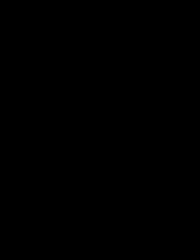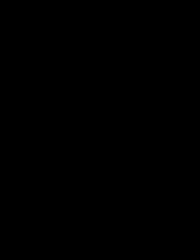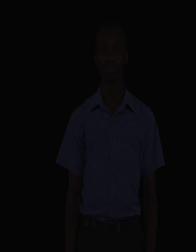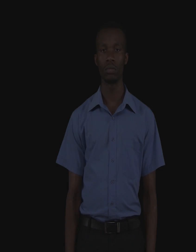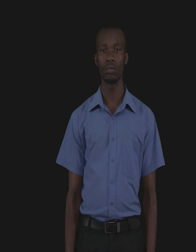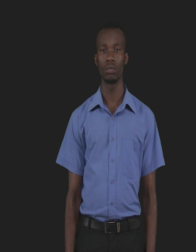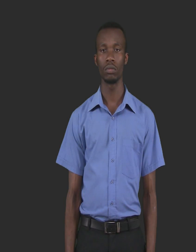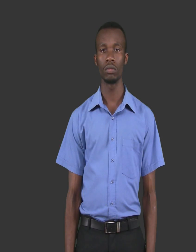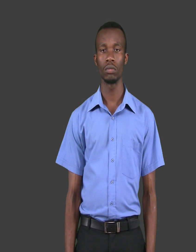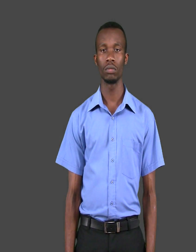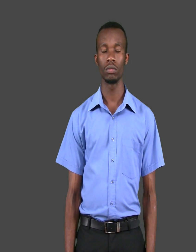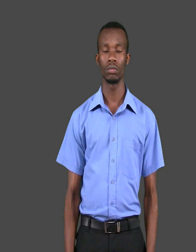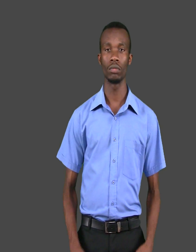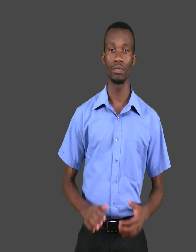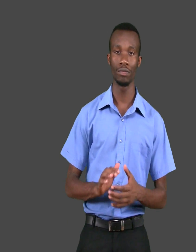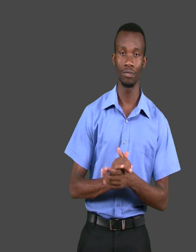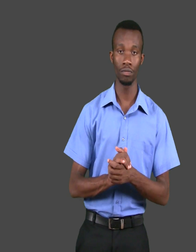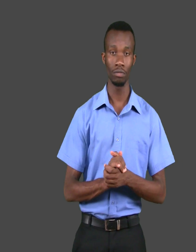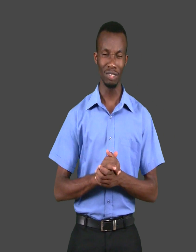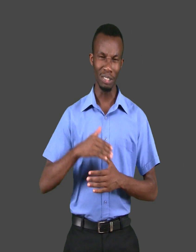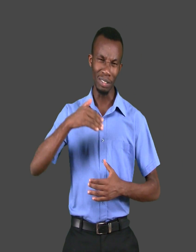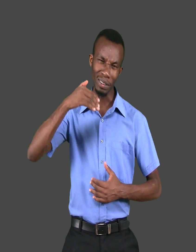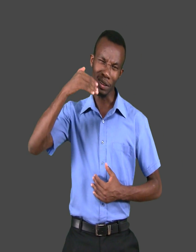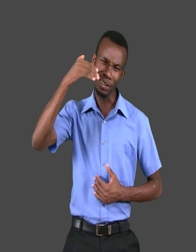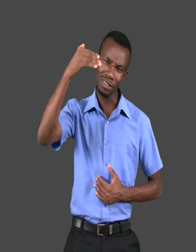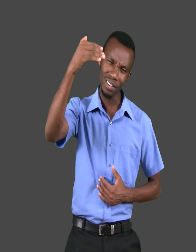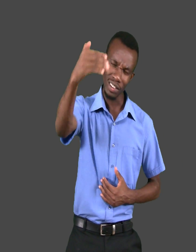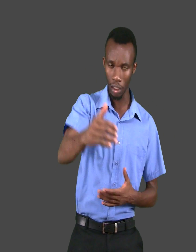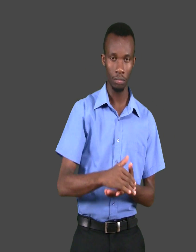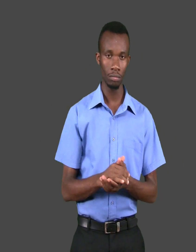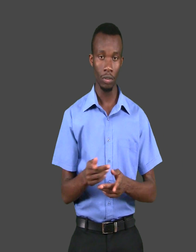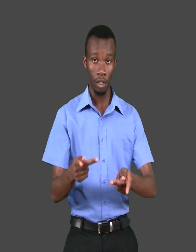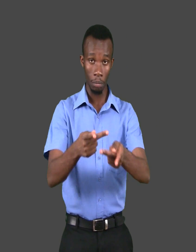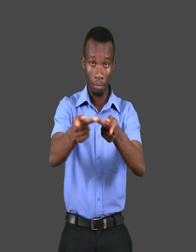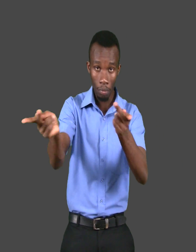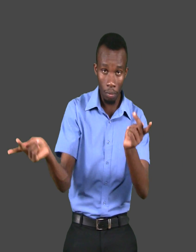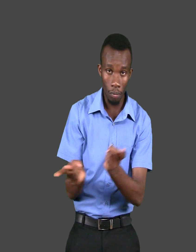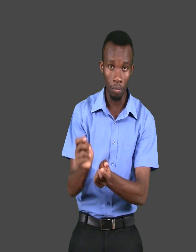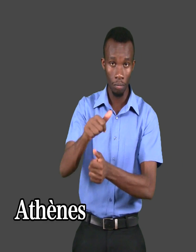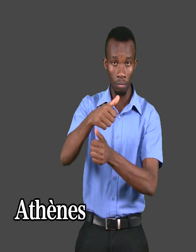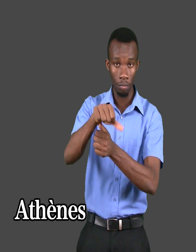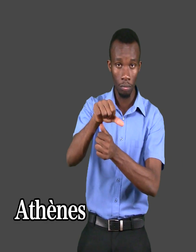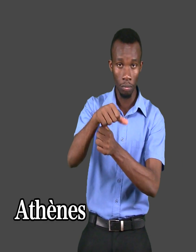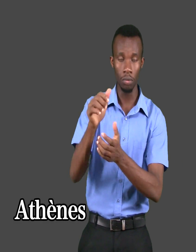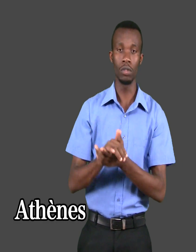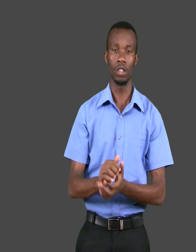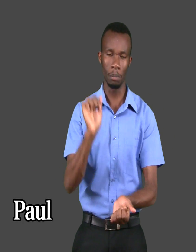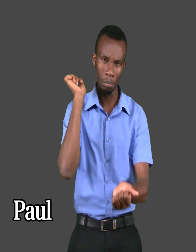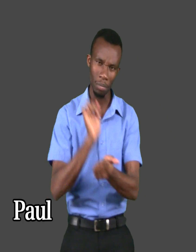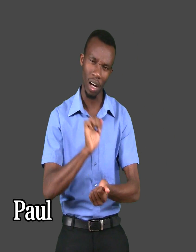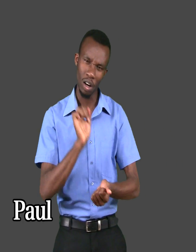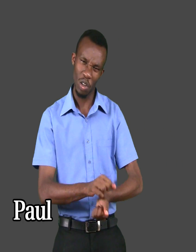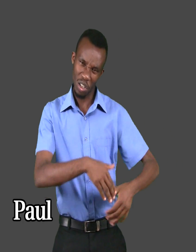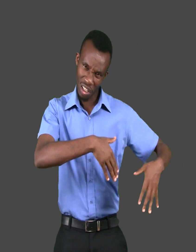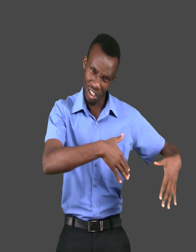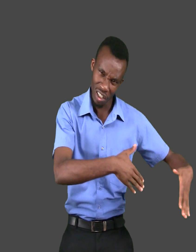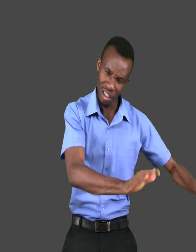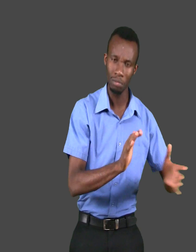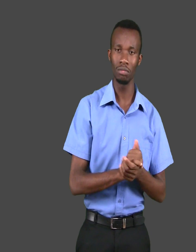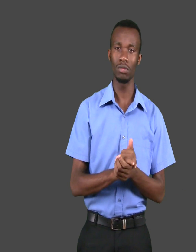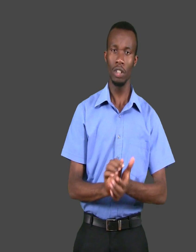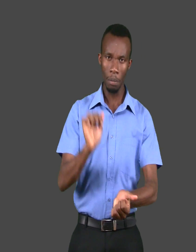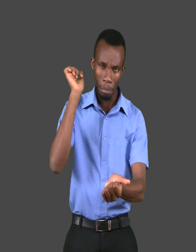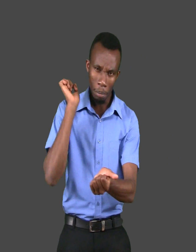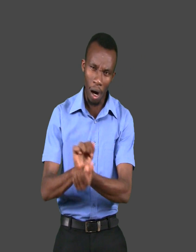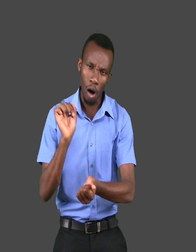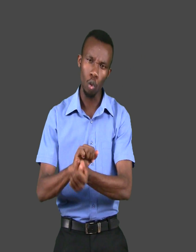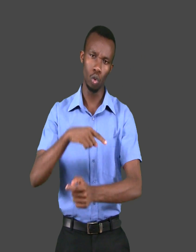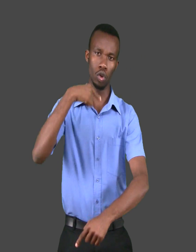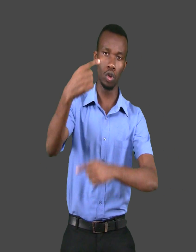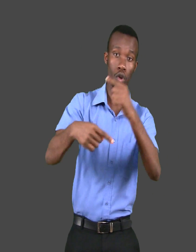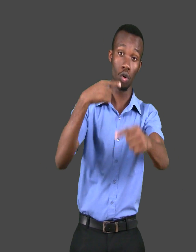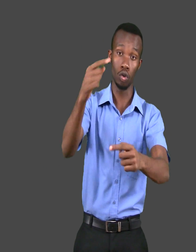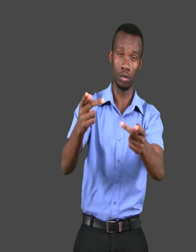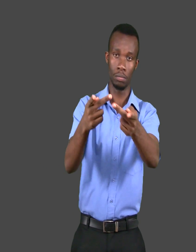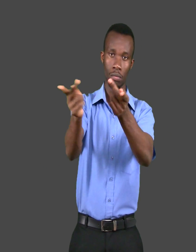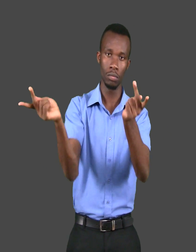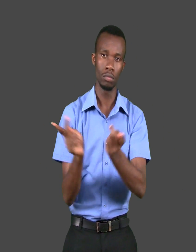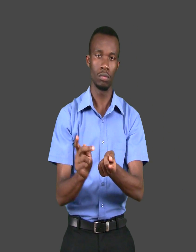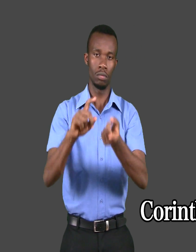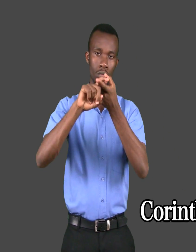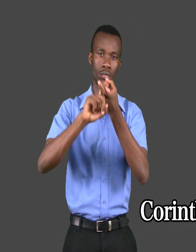After this, Paul left Athens and went to Corinth.